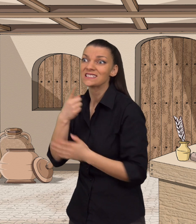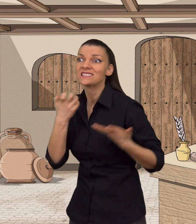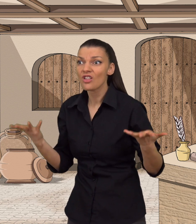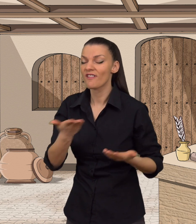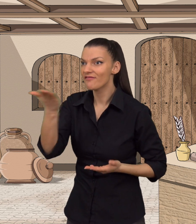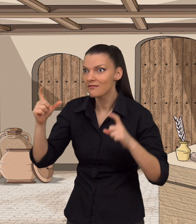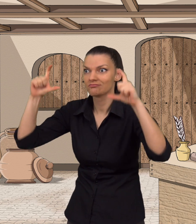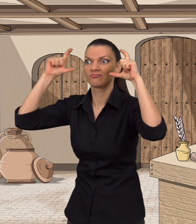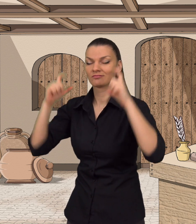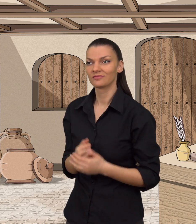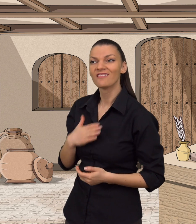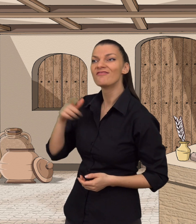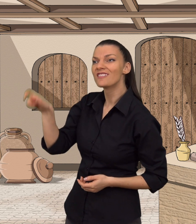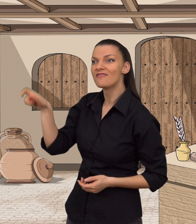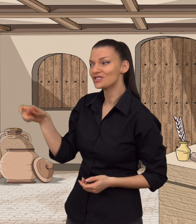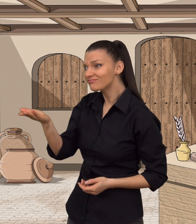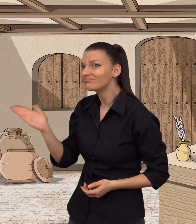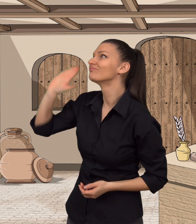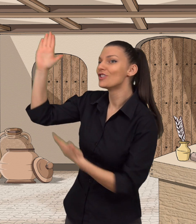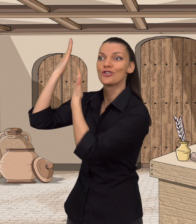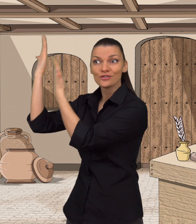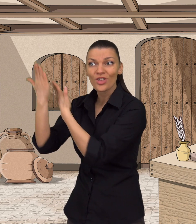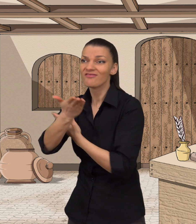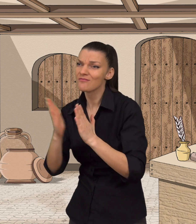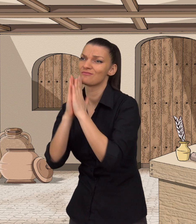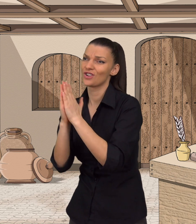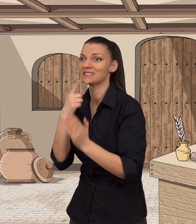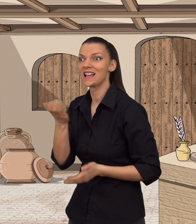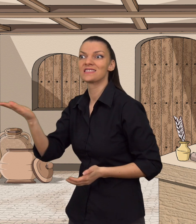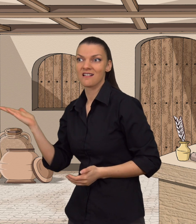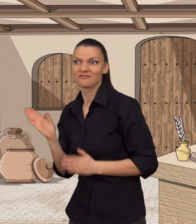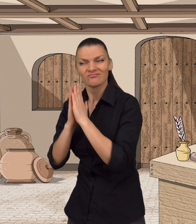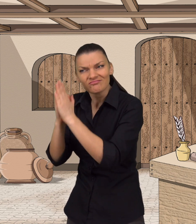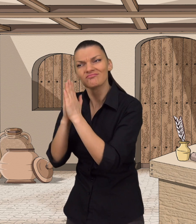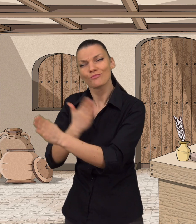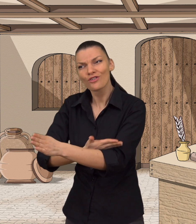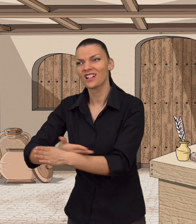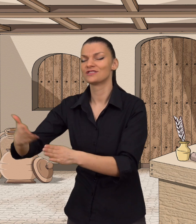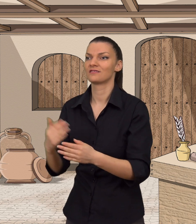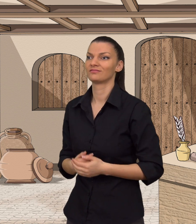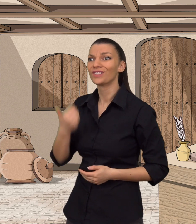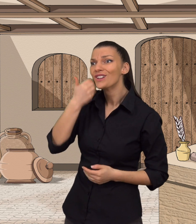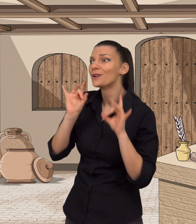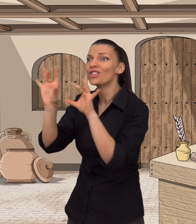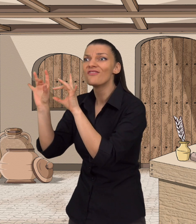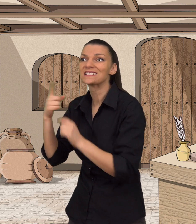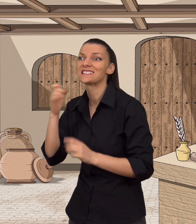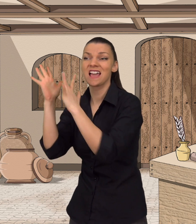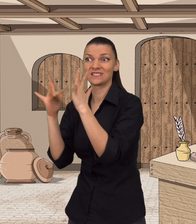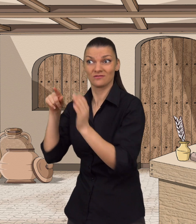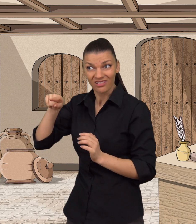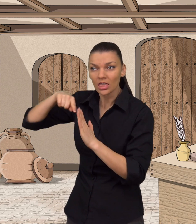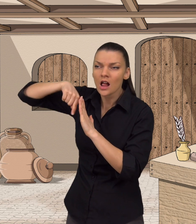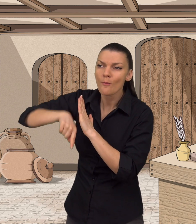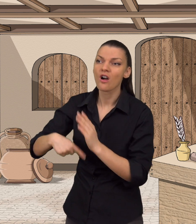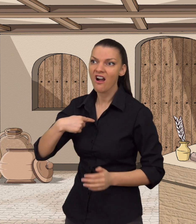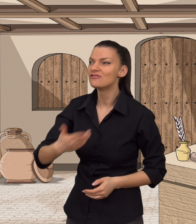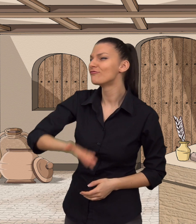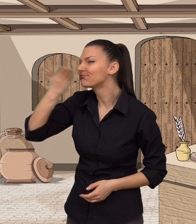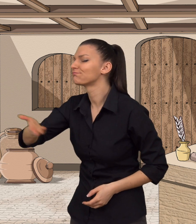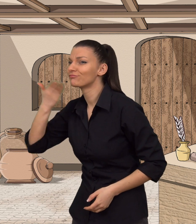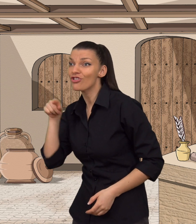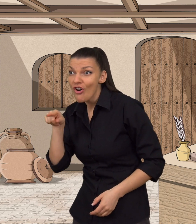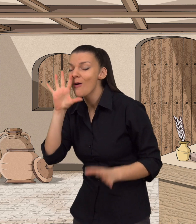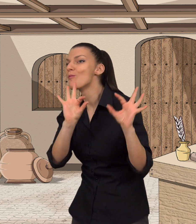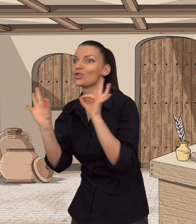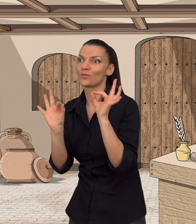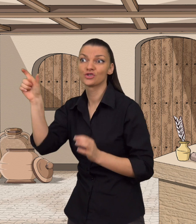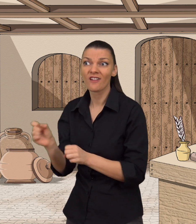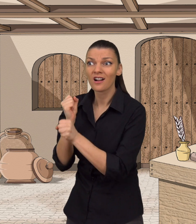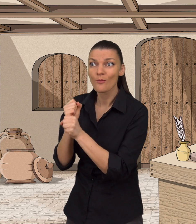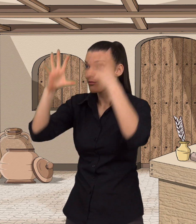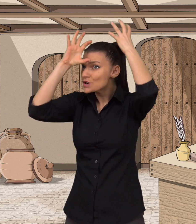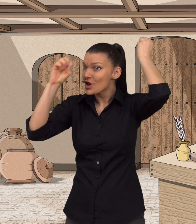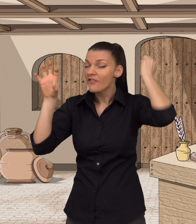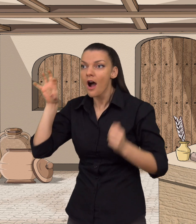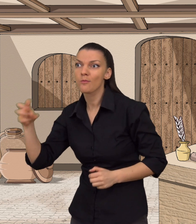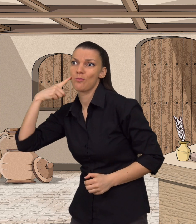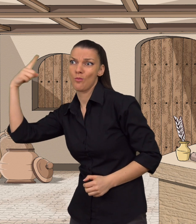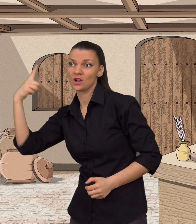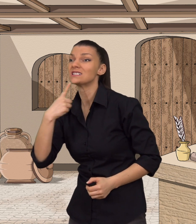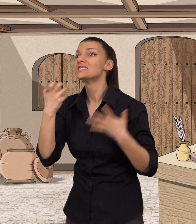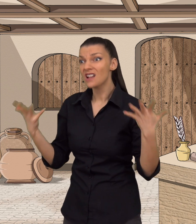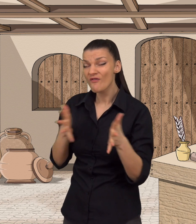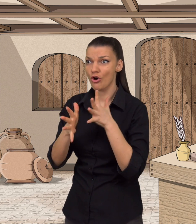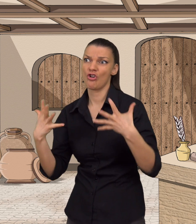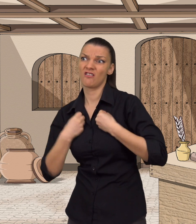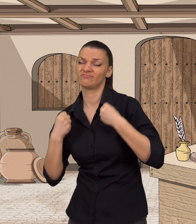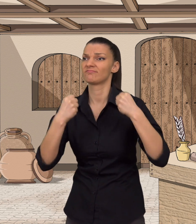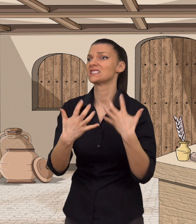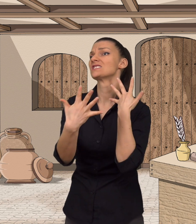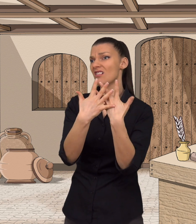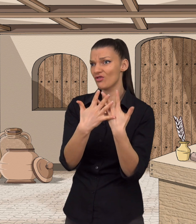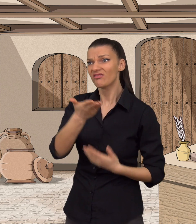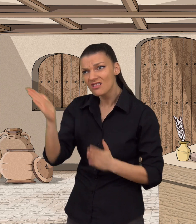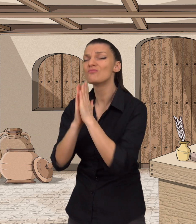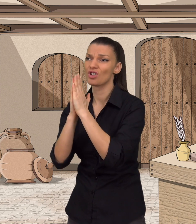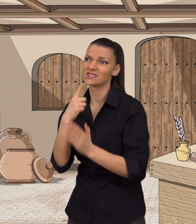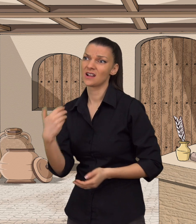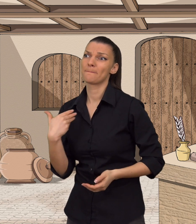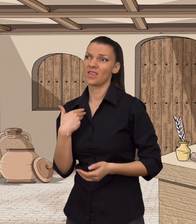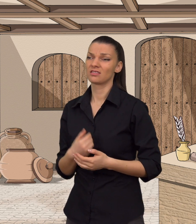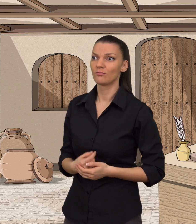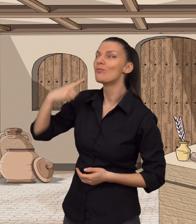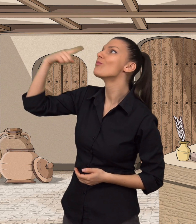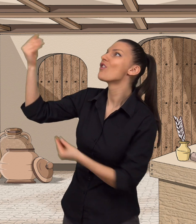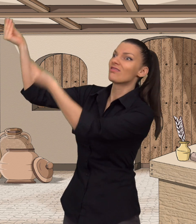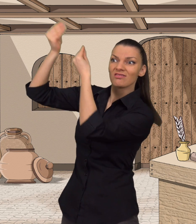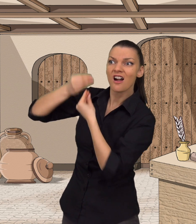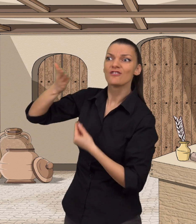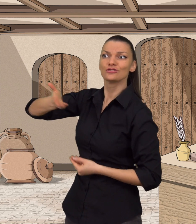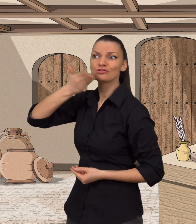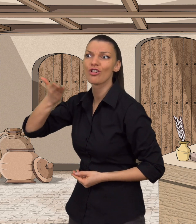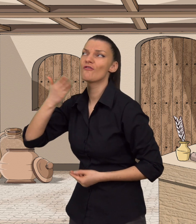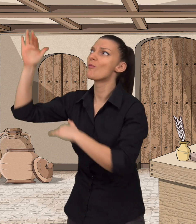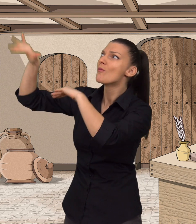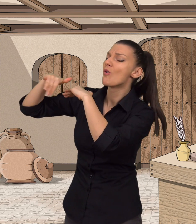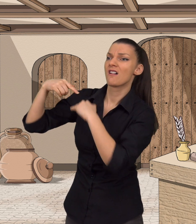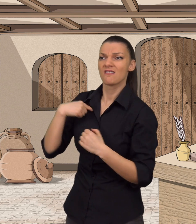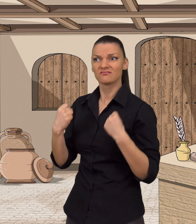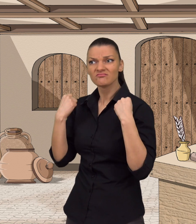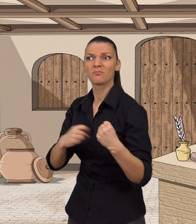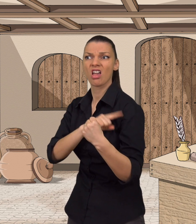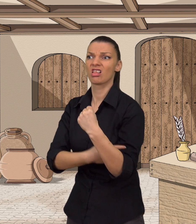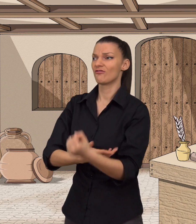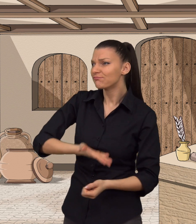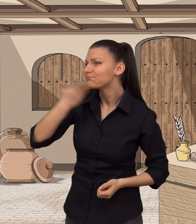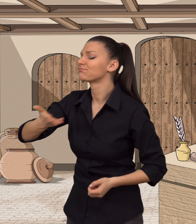Pray also for me, that whenever I open my mouth, words may be given me so that I will boldly make known the mystery of the gospel, for which I am an ambassador in chains.